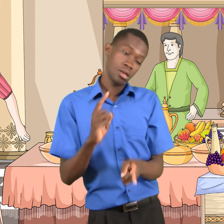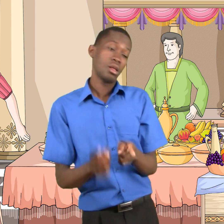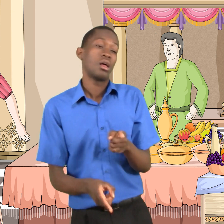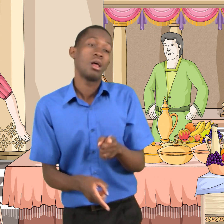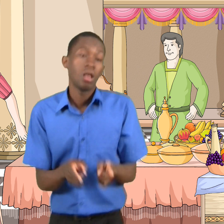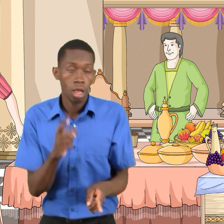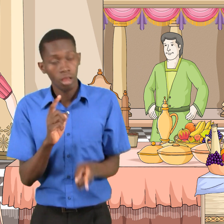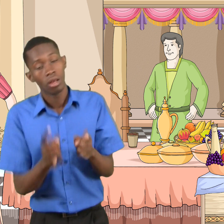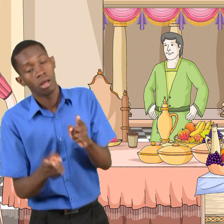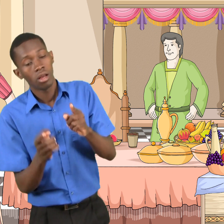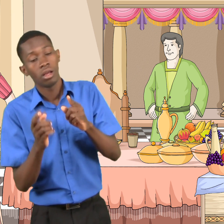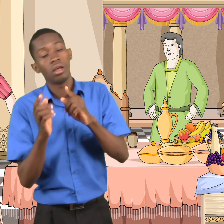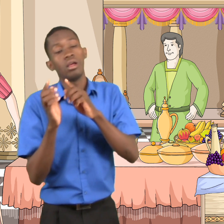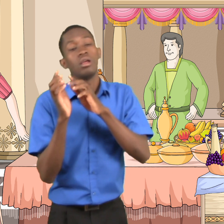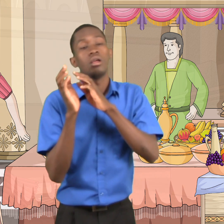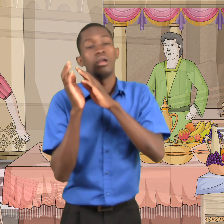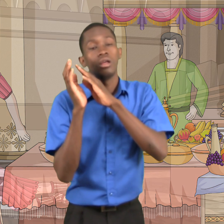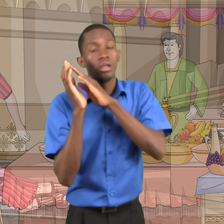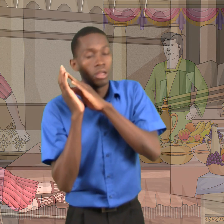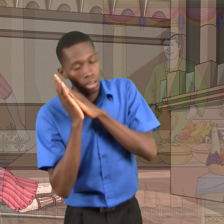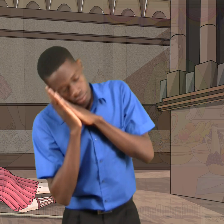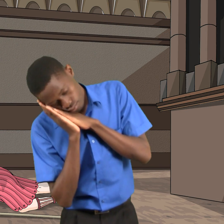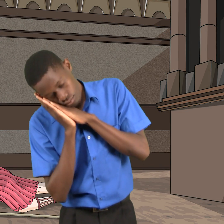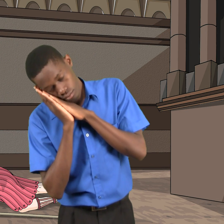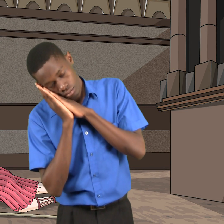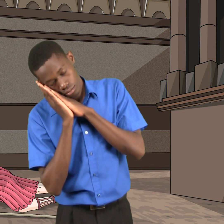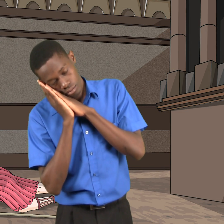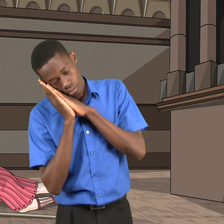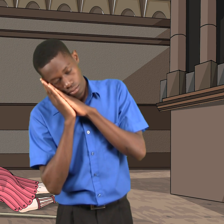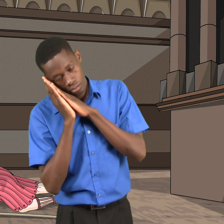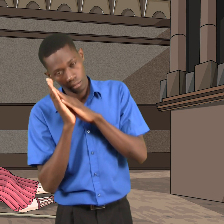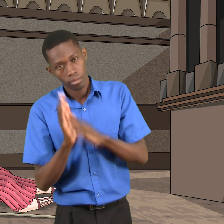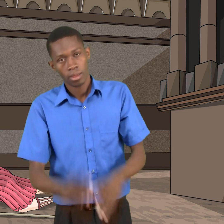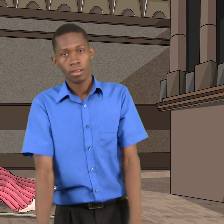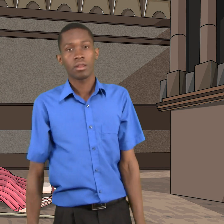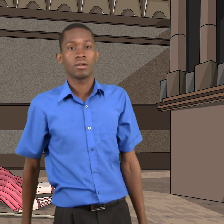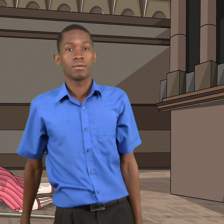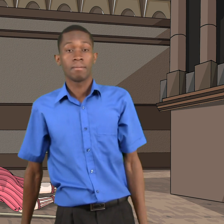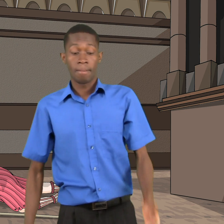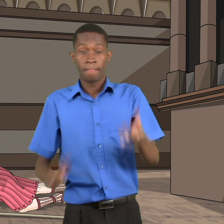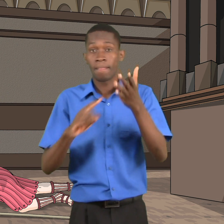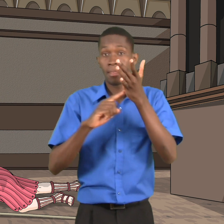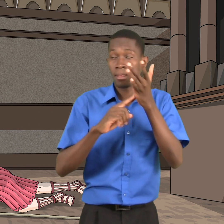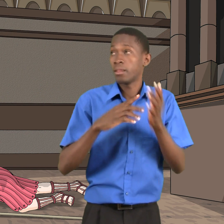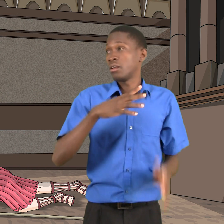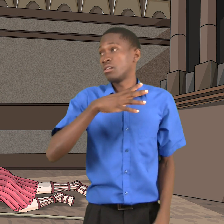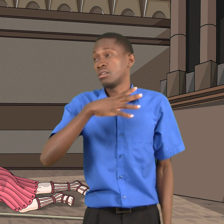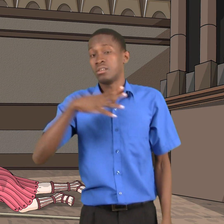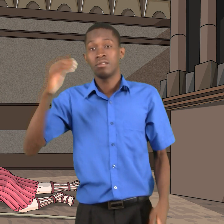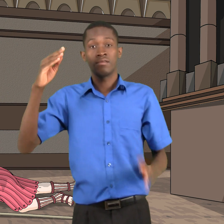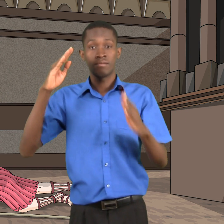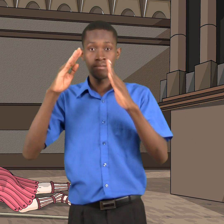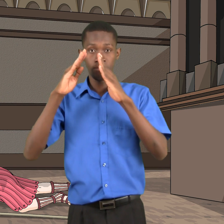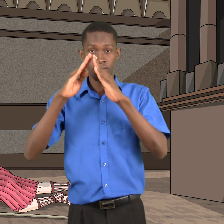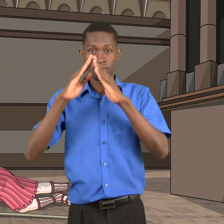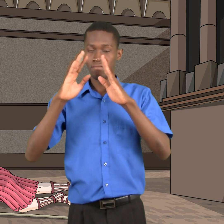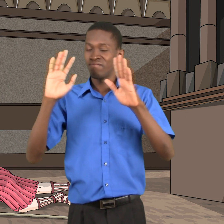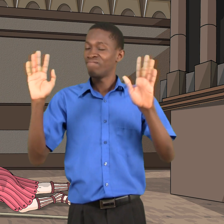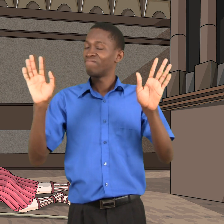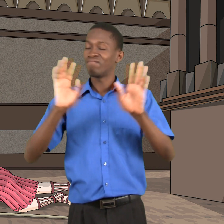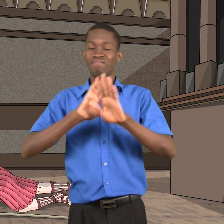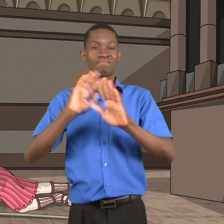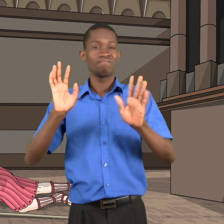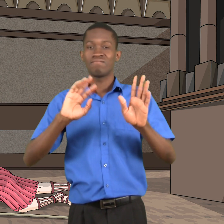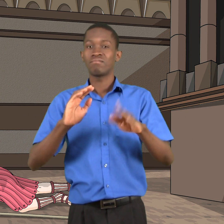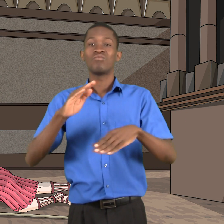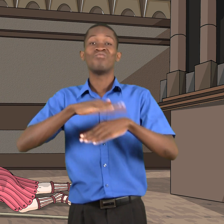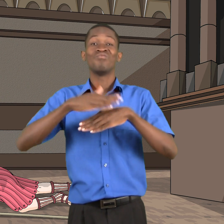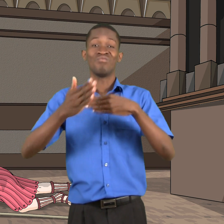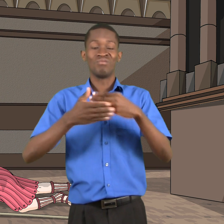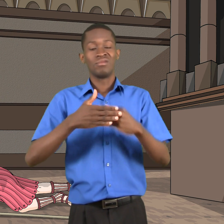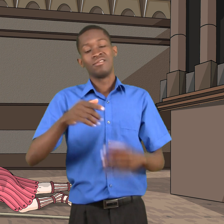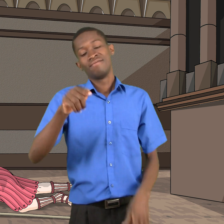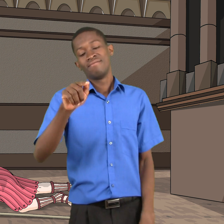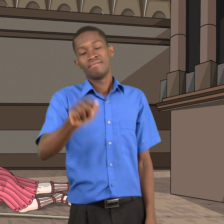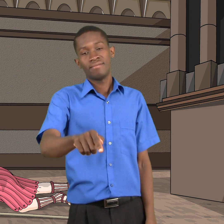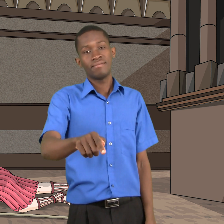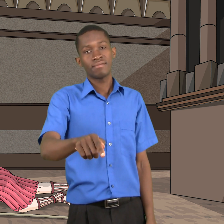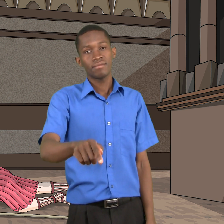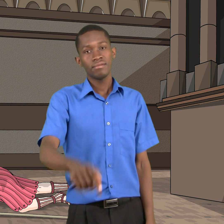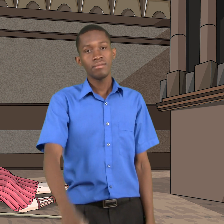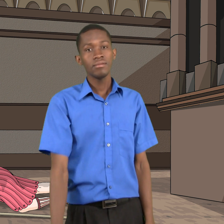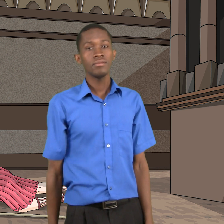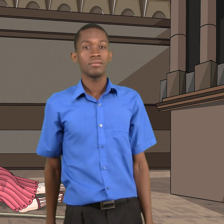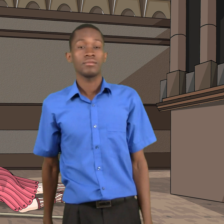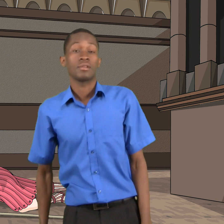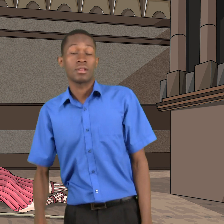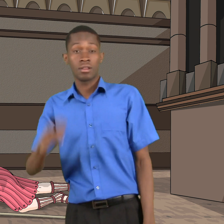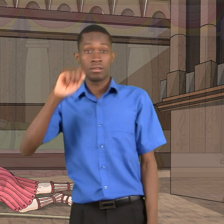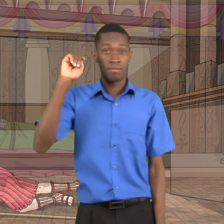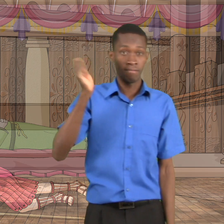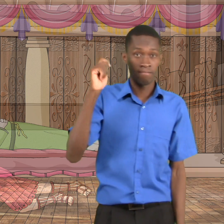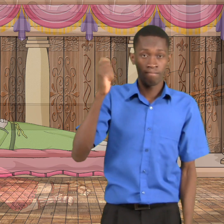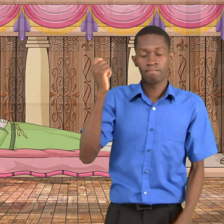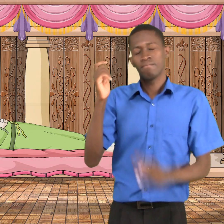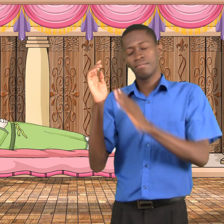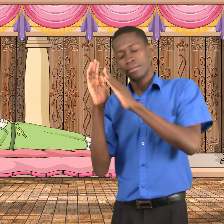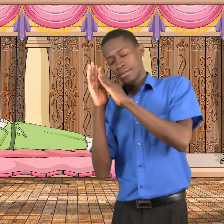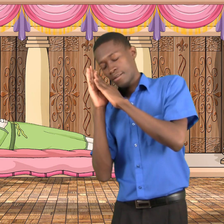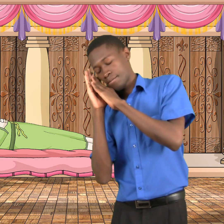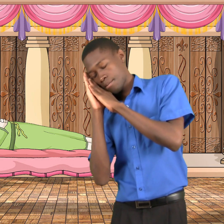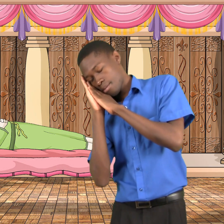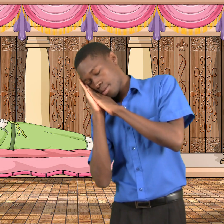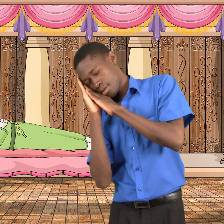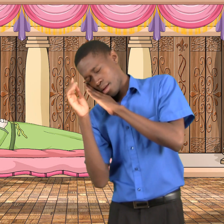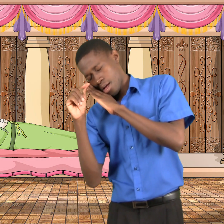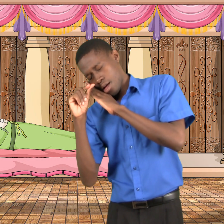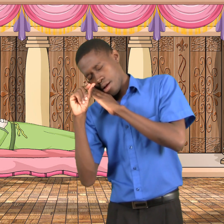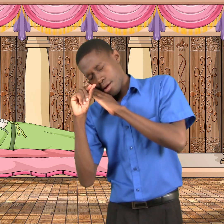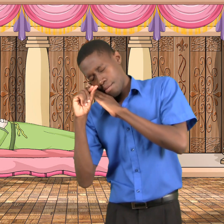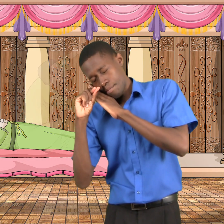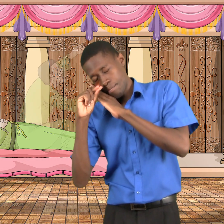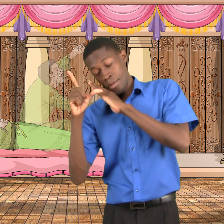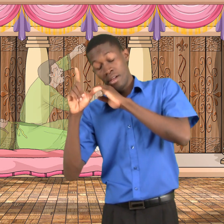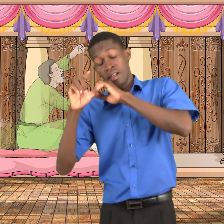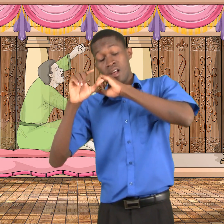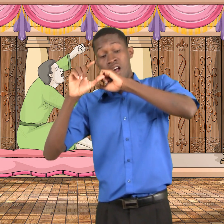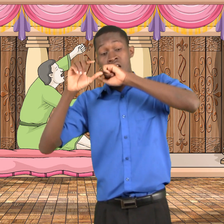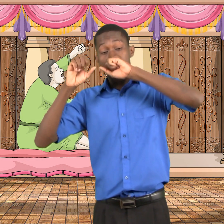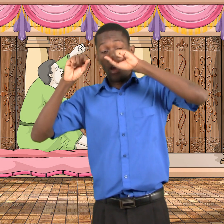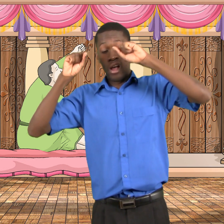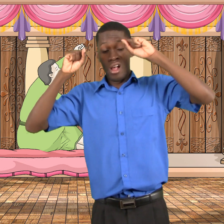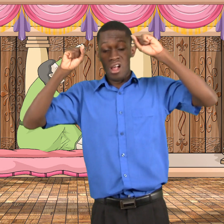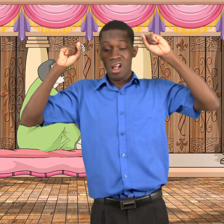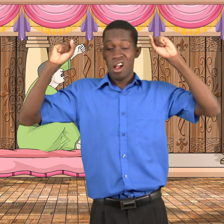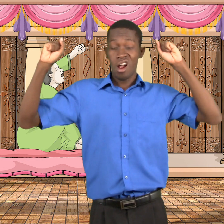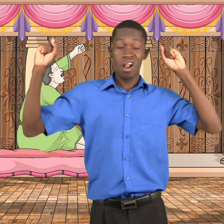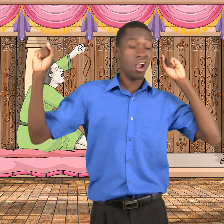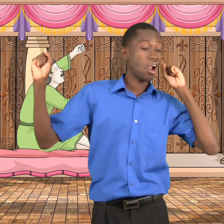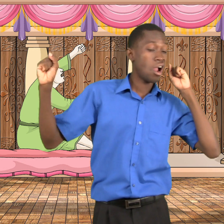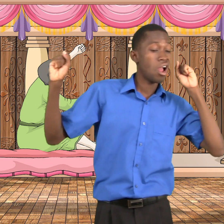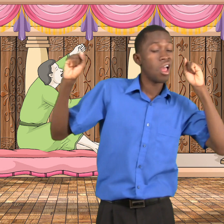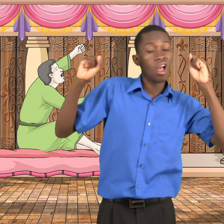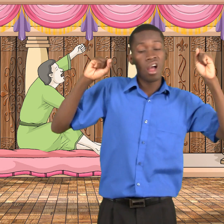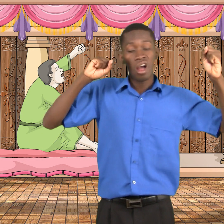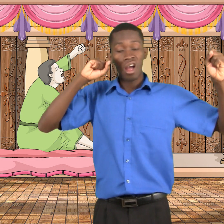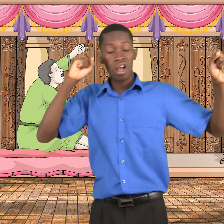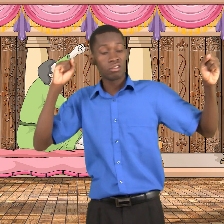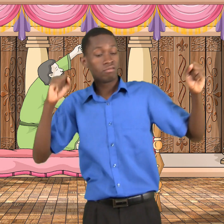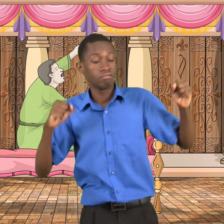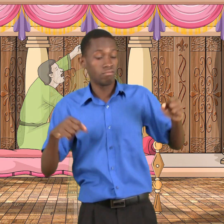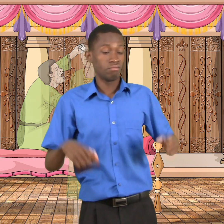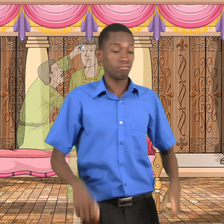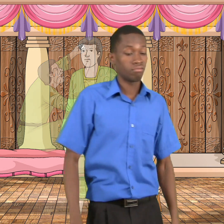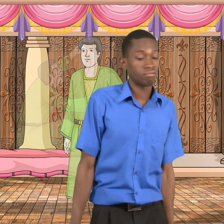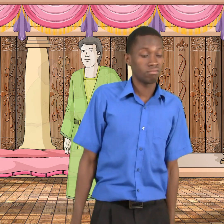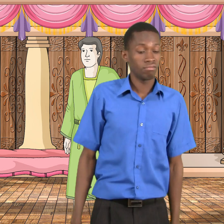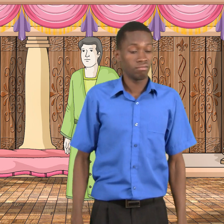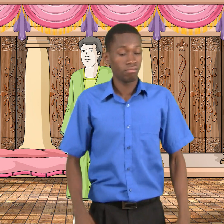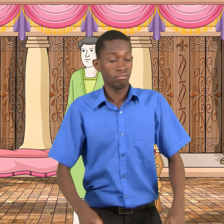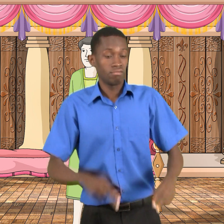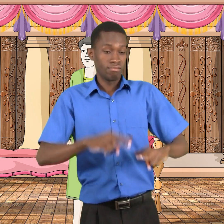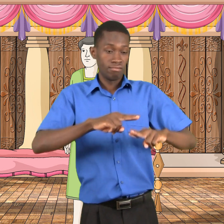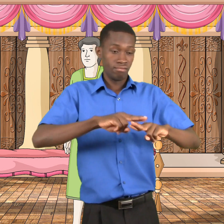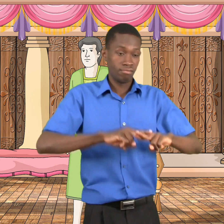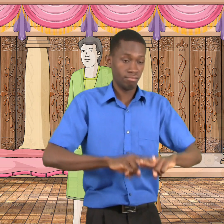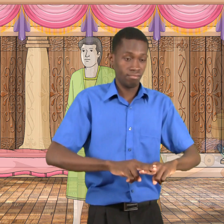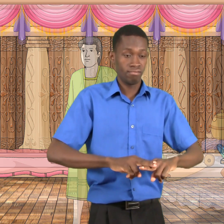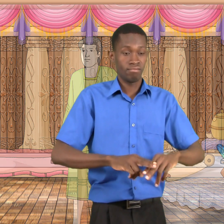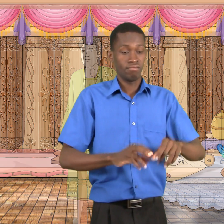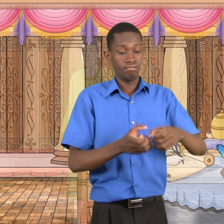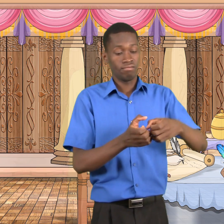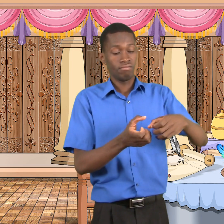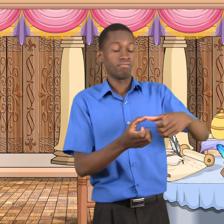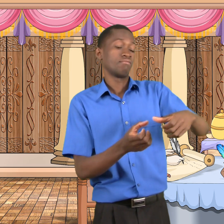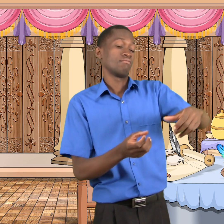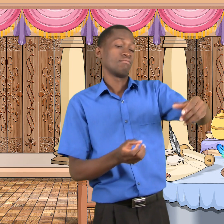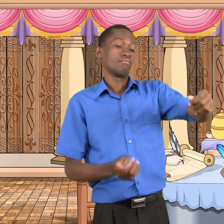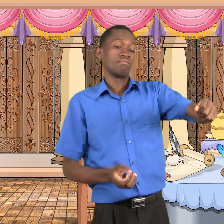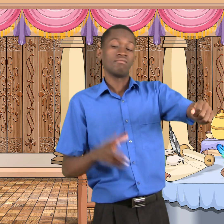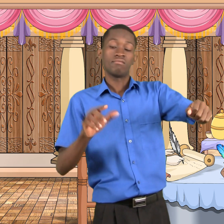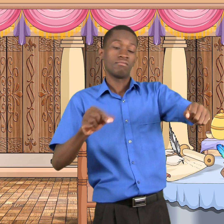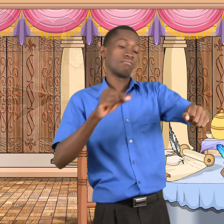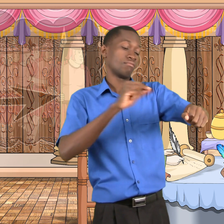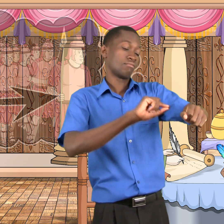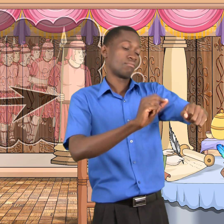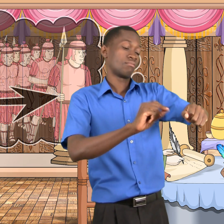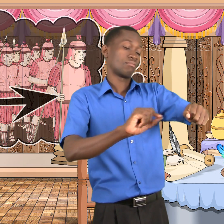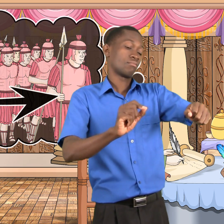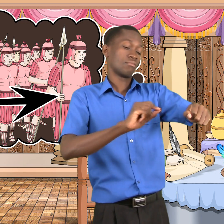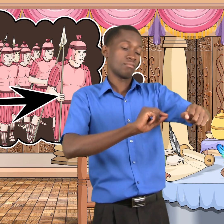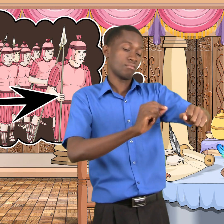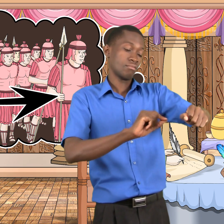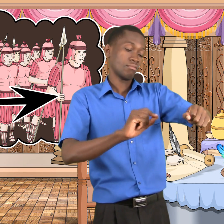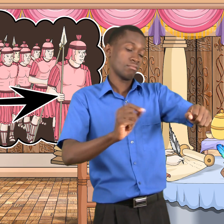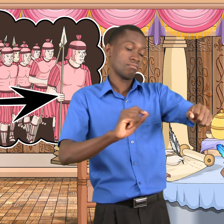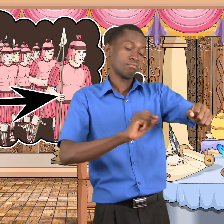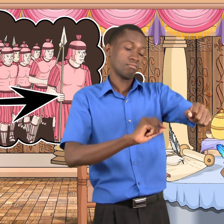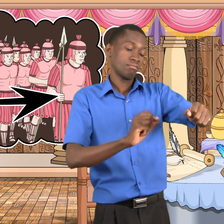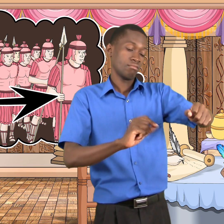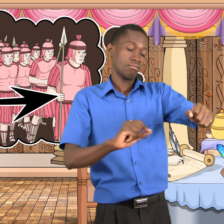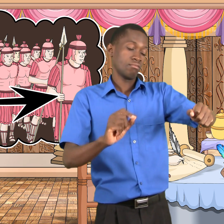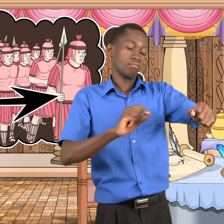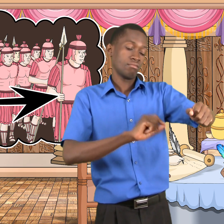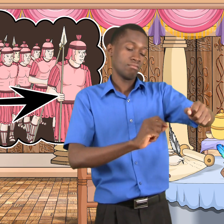And in the evening Uriah went out to lie down on his cot with his master’s servants, but he did not go home. The next morning David wrote a letter to Joab and sent it with Uriah.